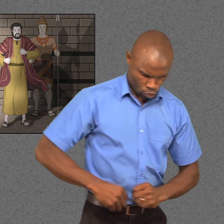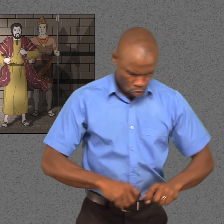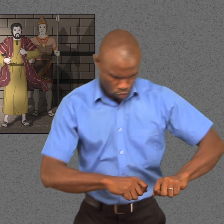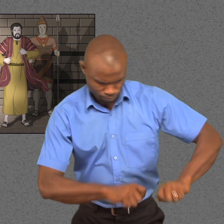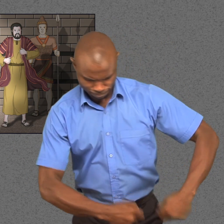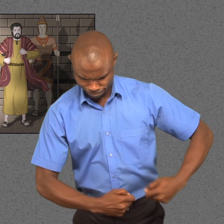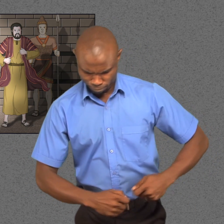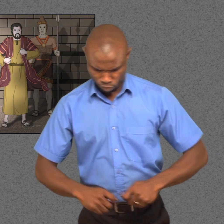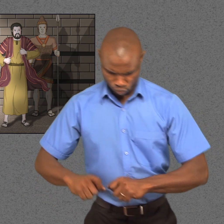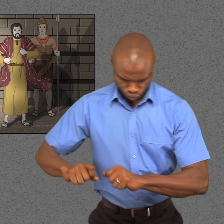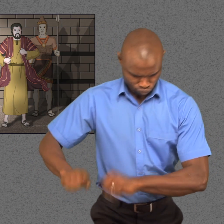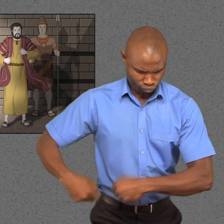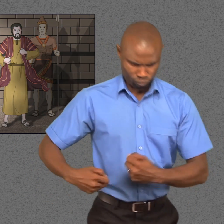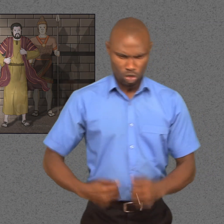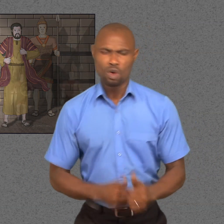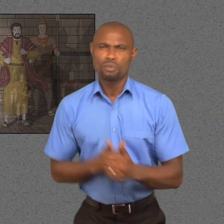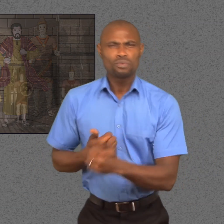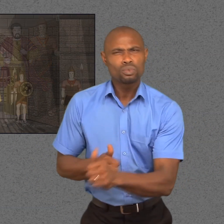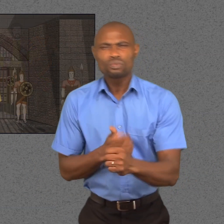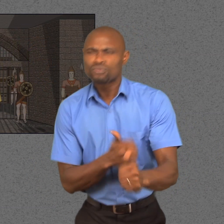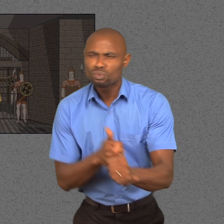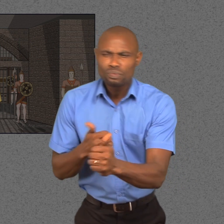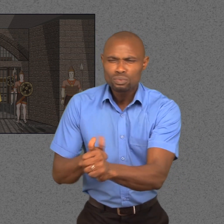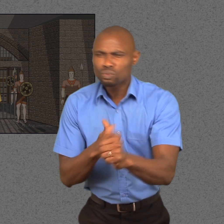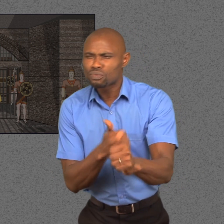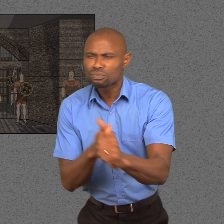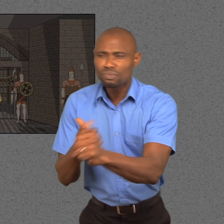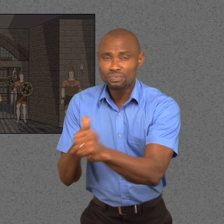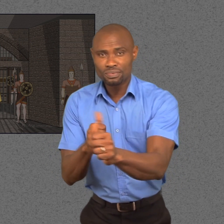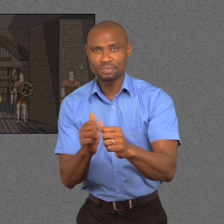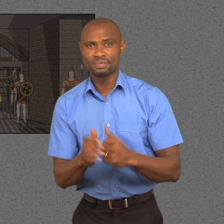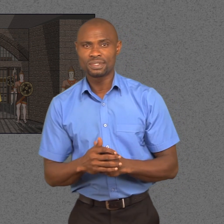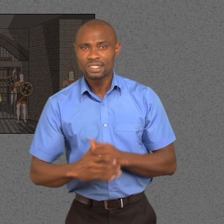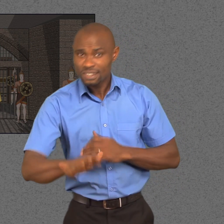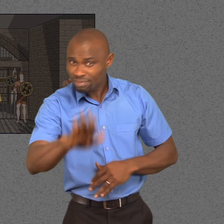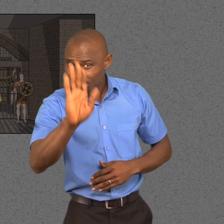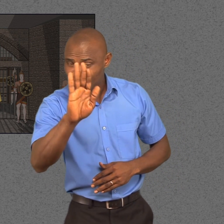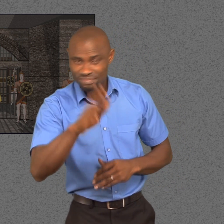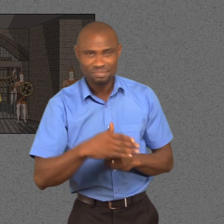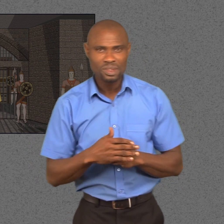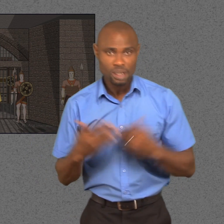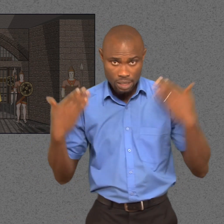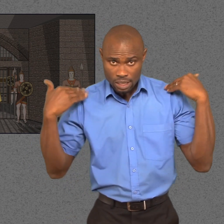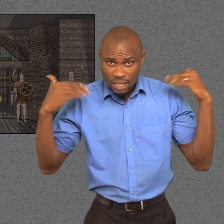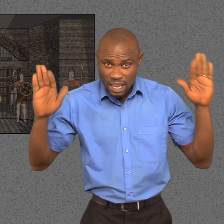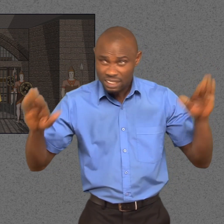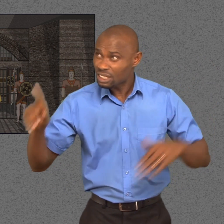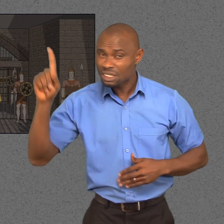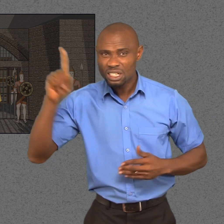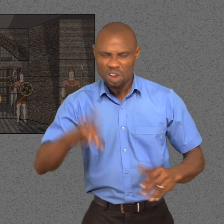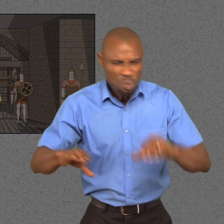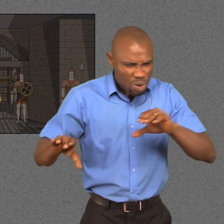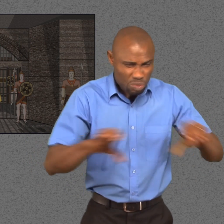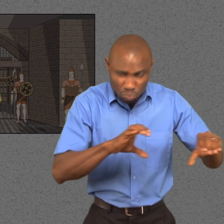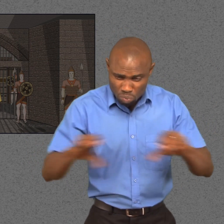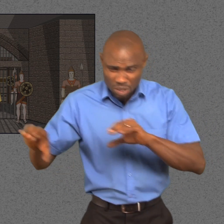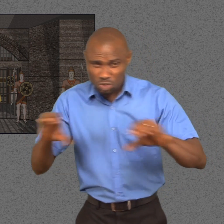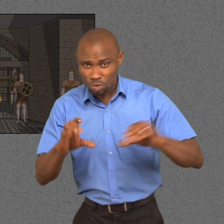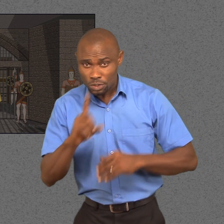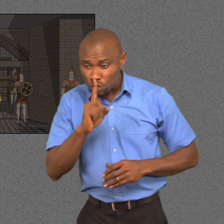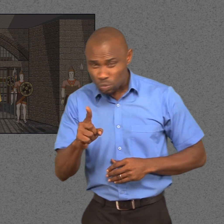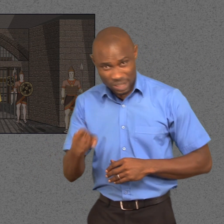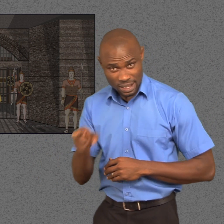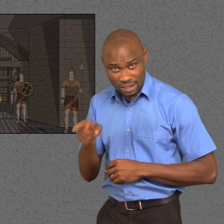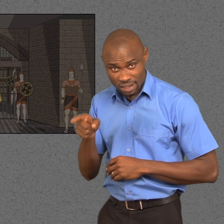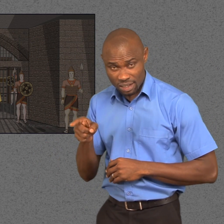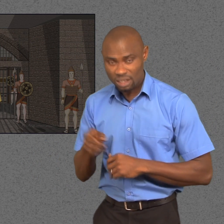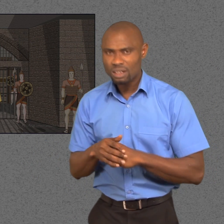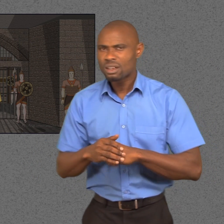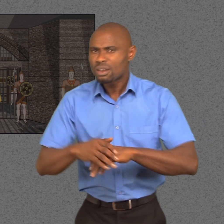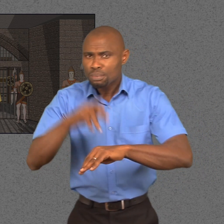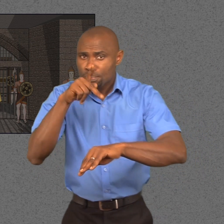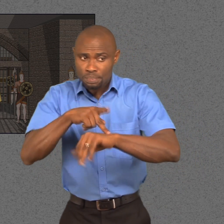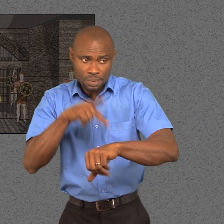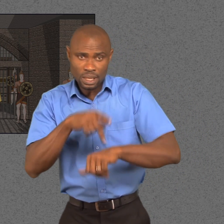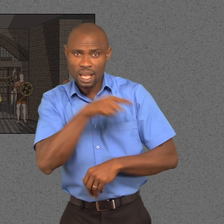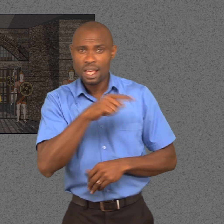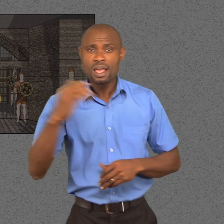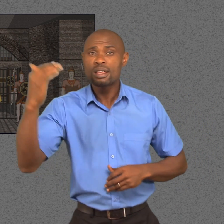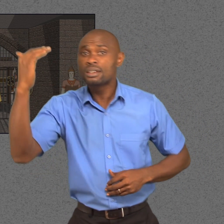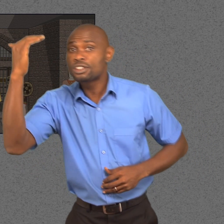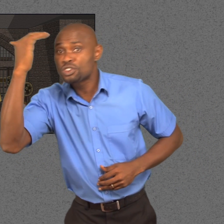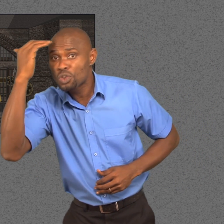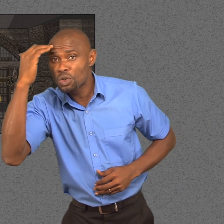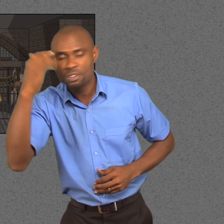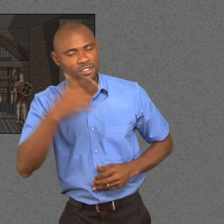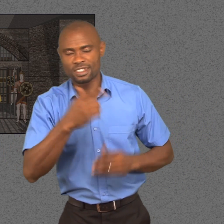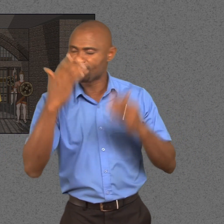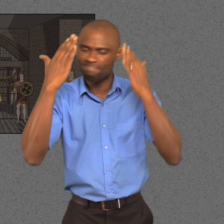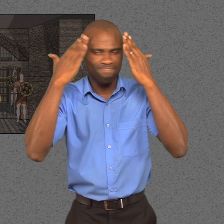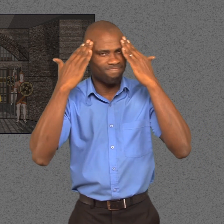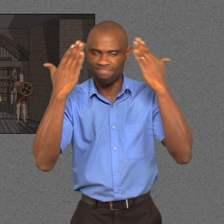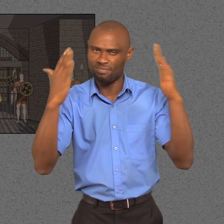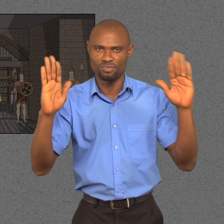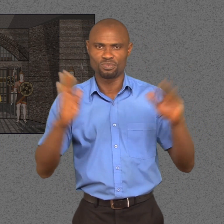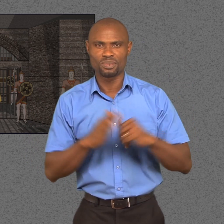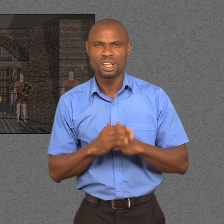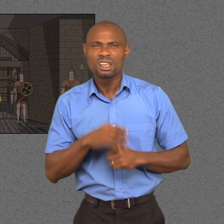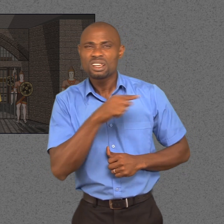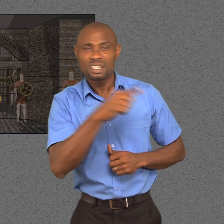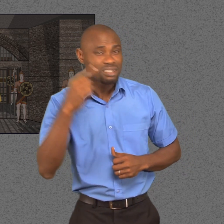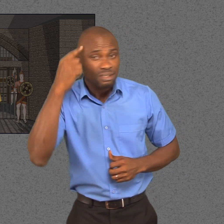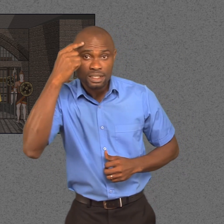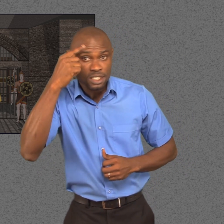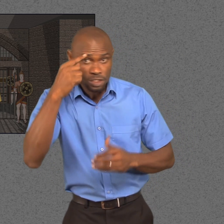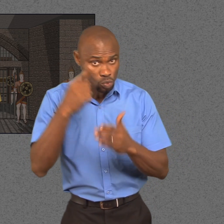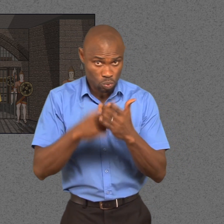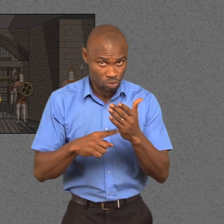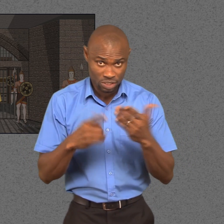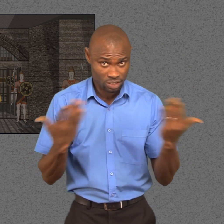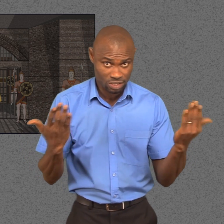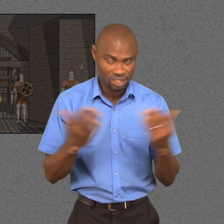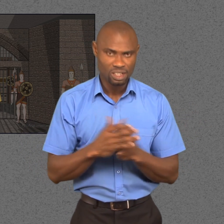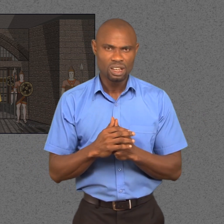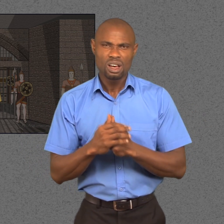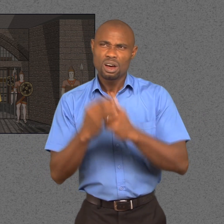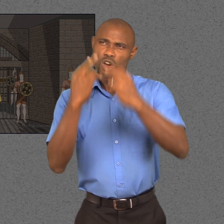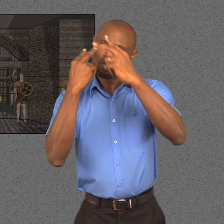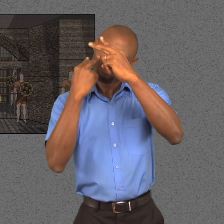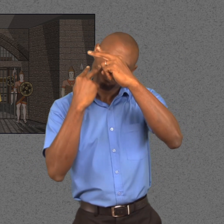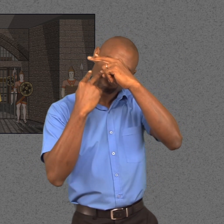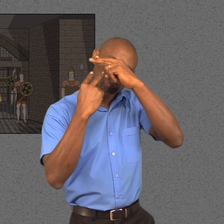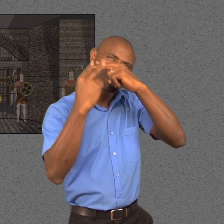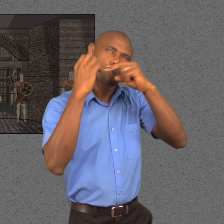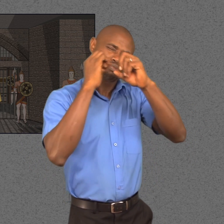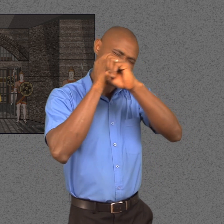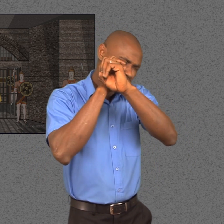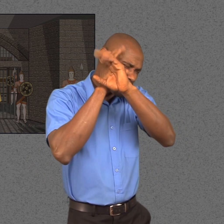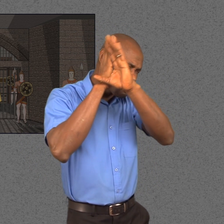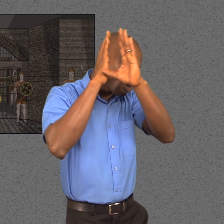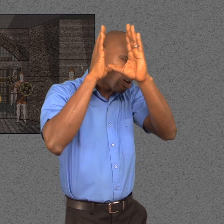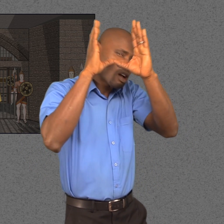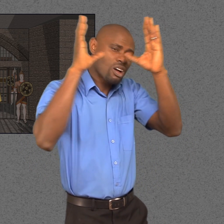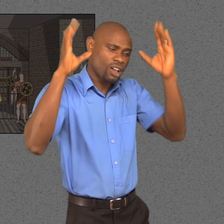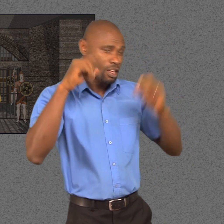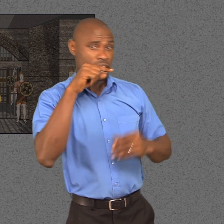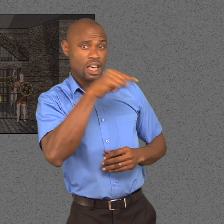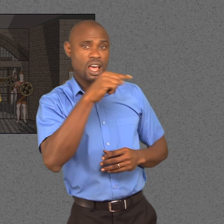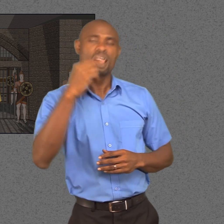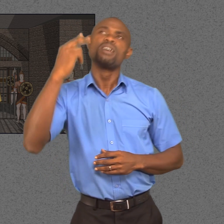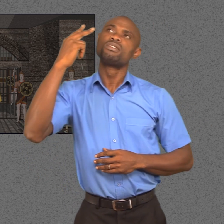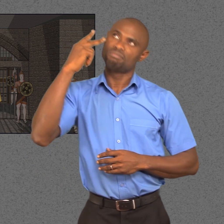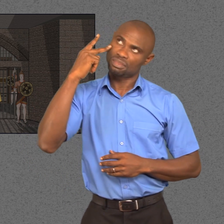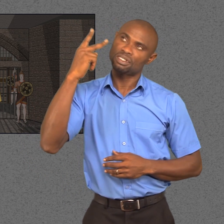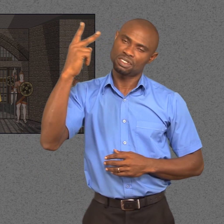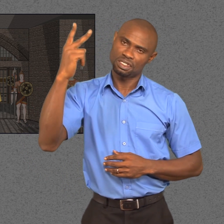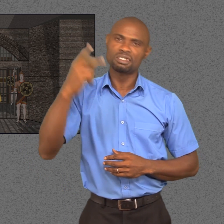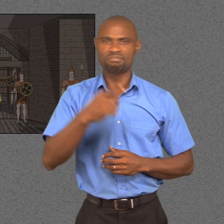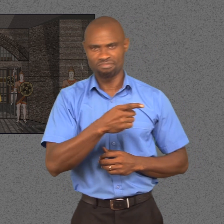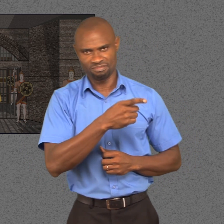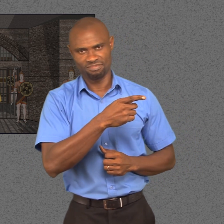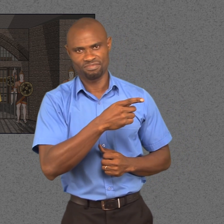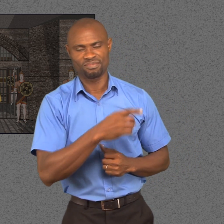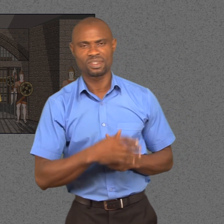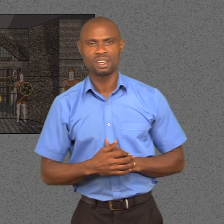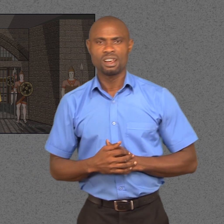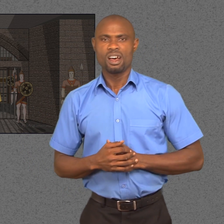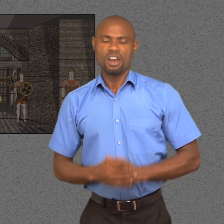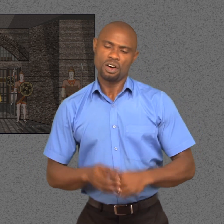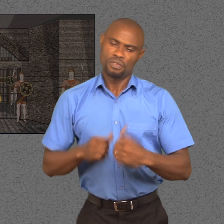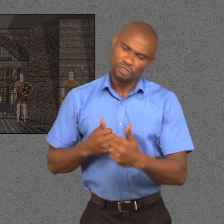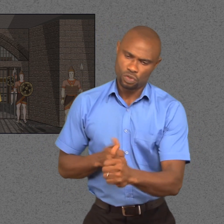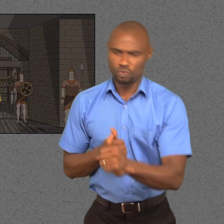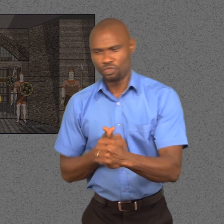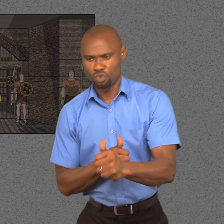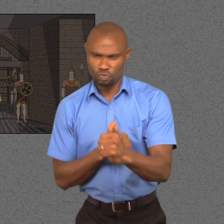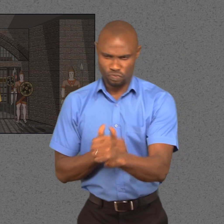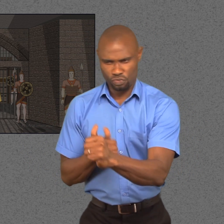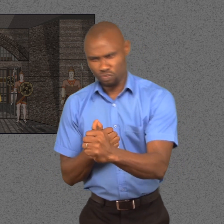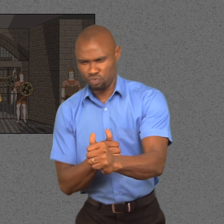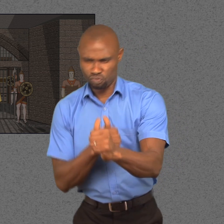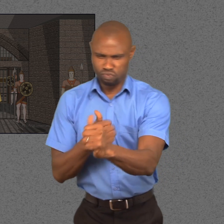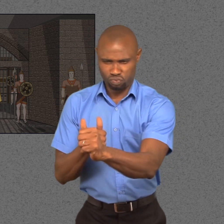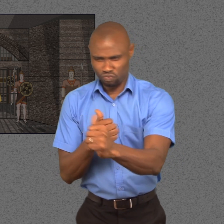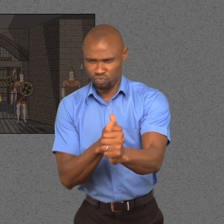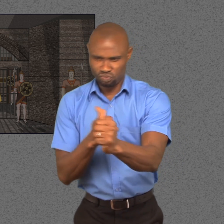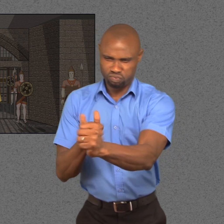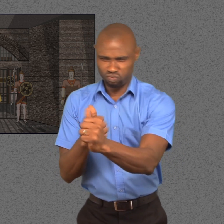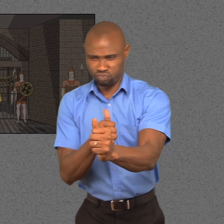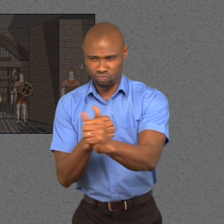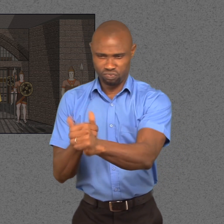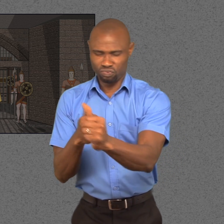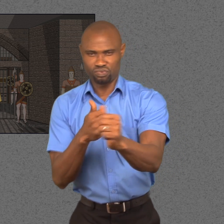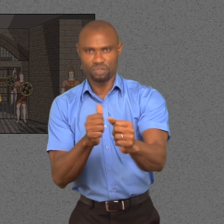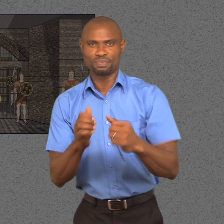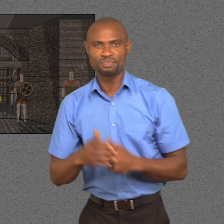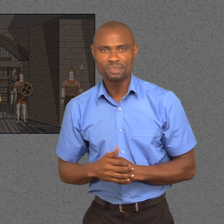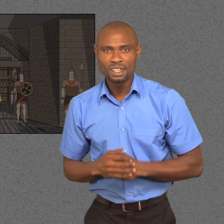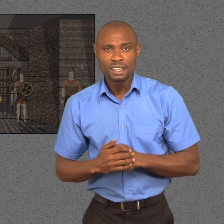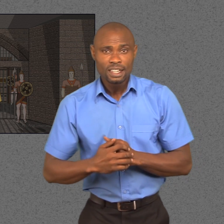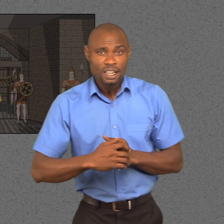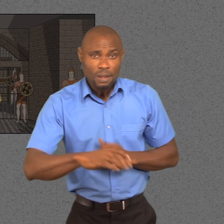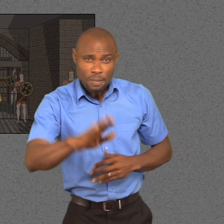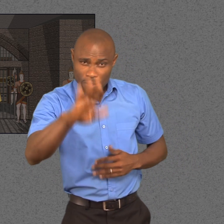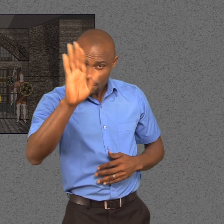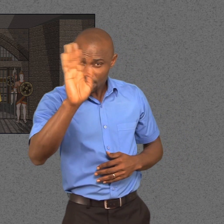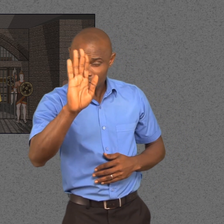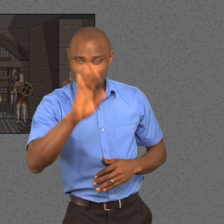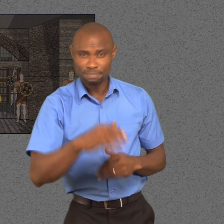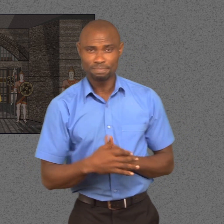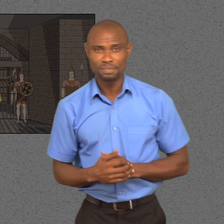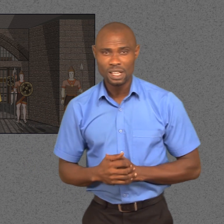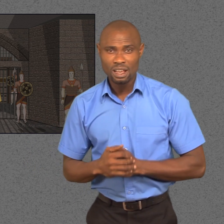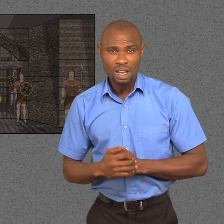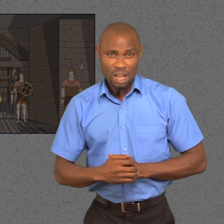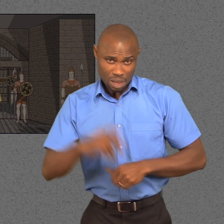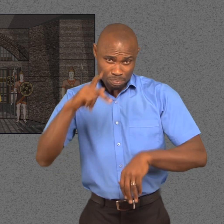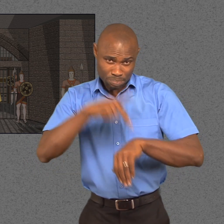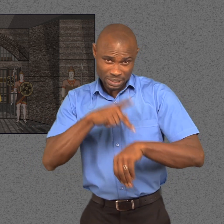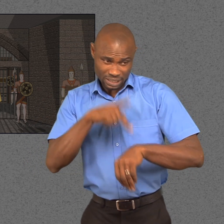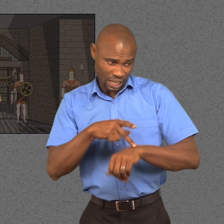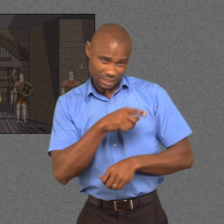So Peter followed him out, but he was unaware that what the angel was doing was real.